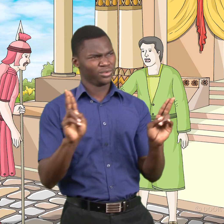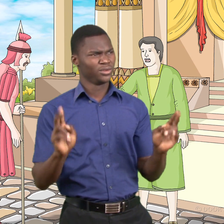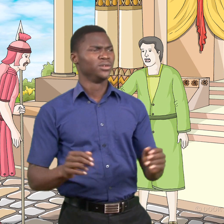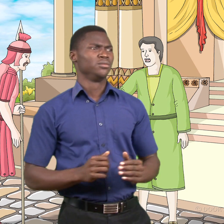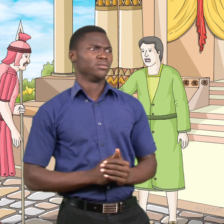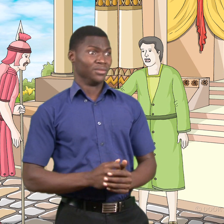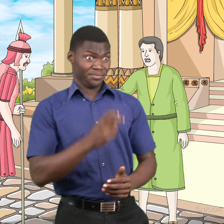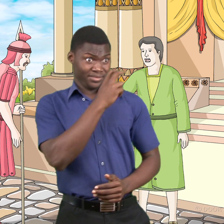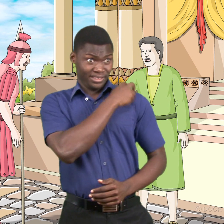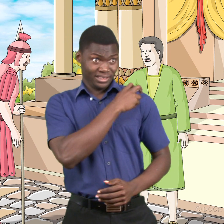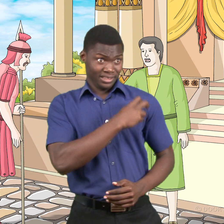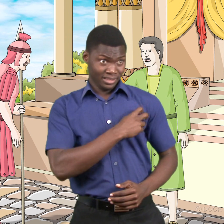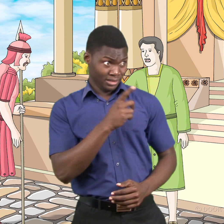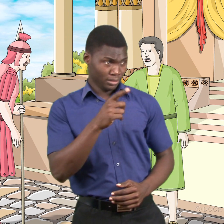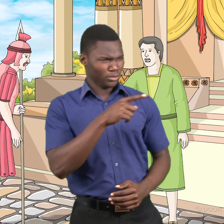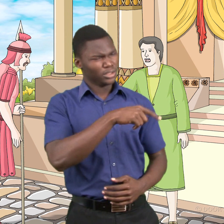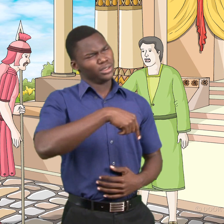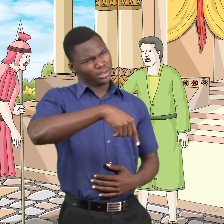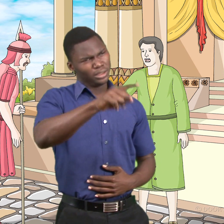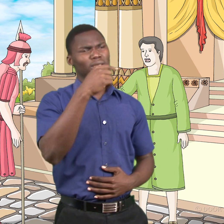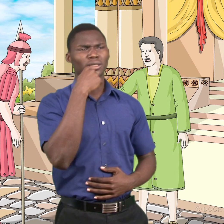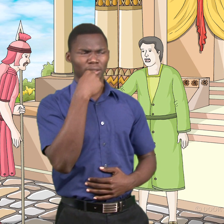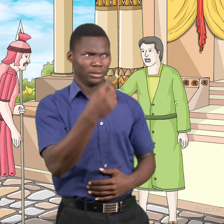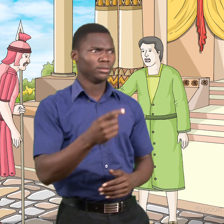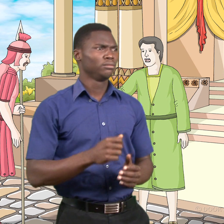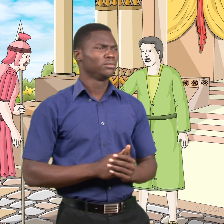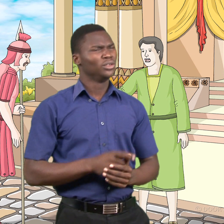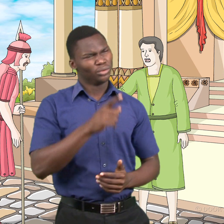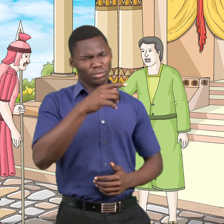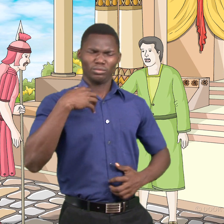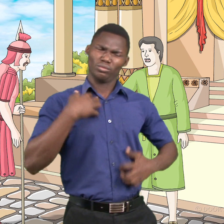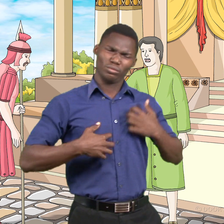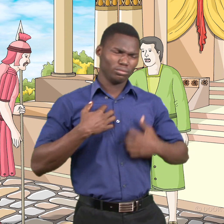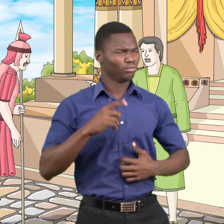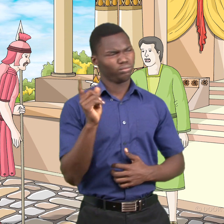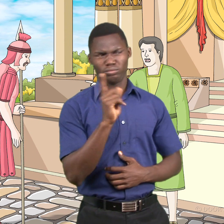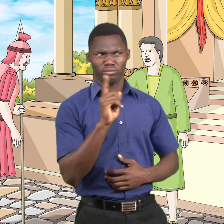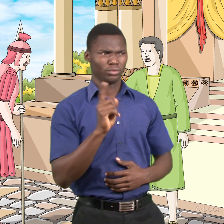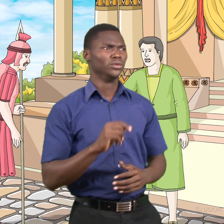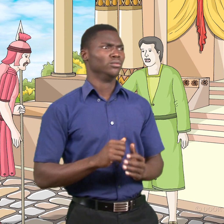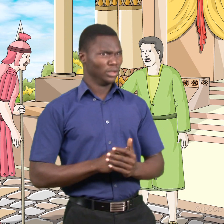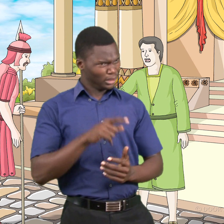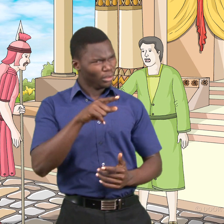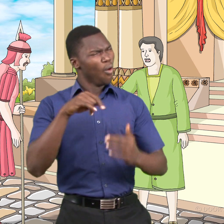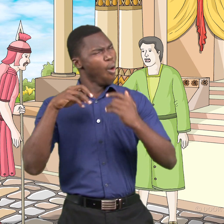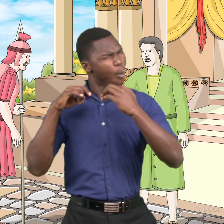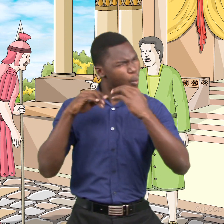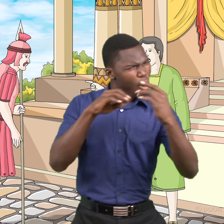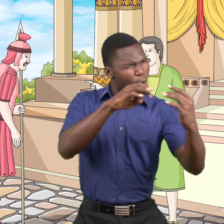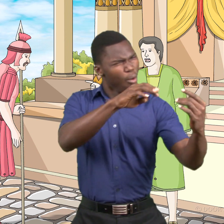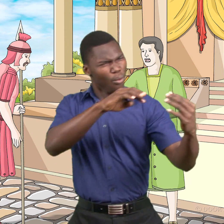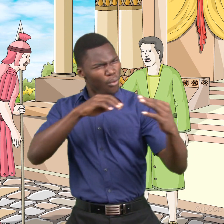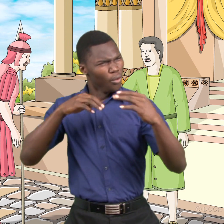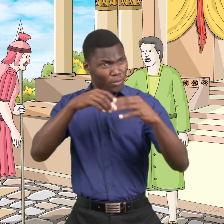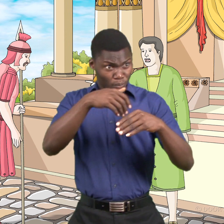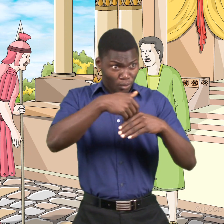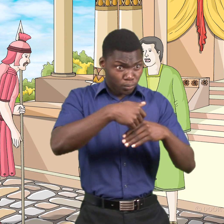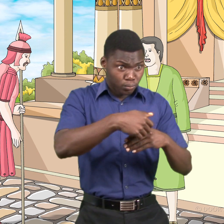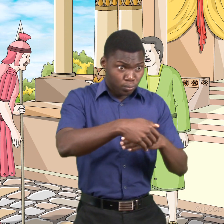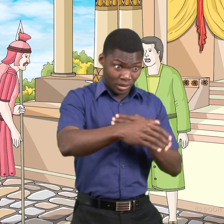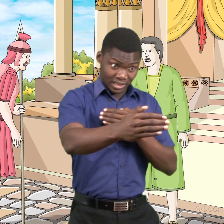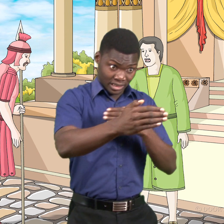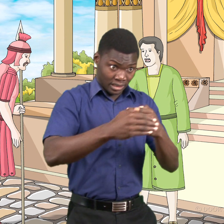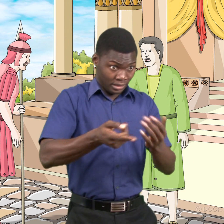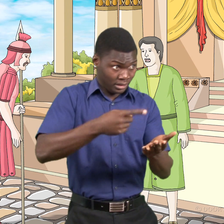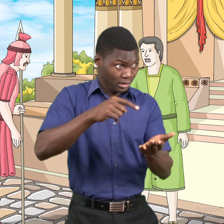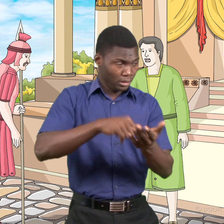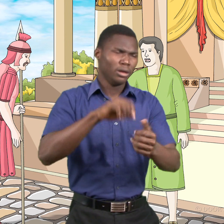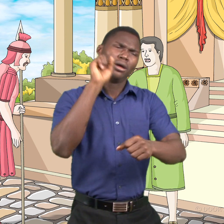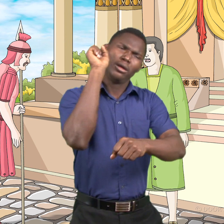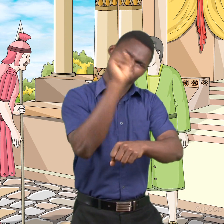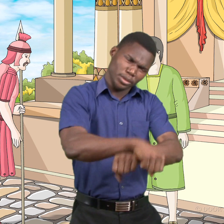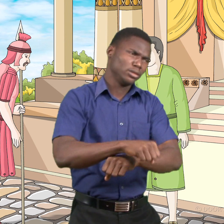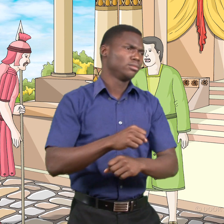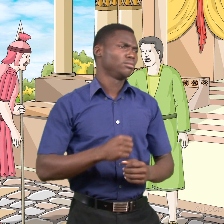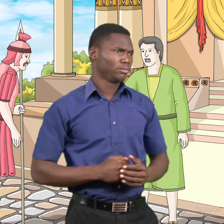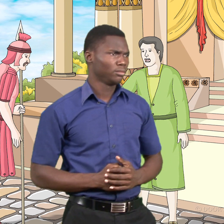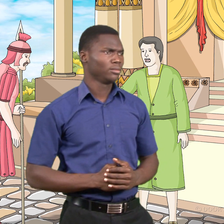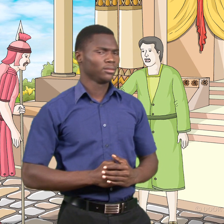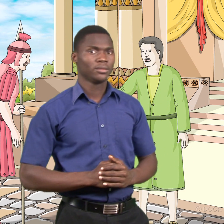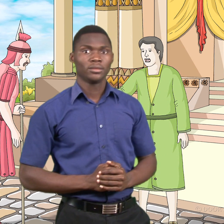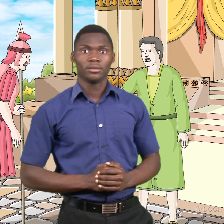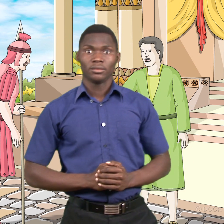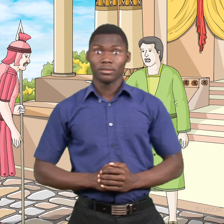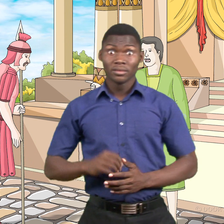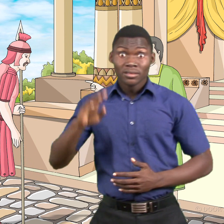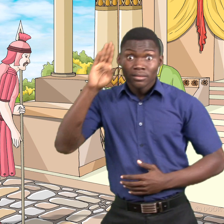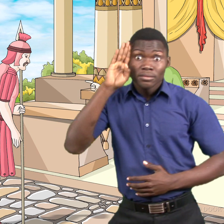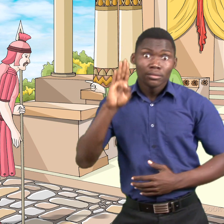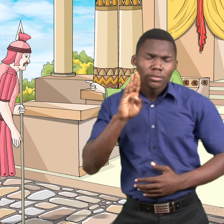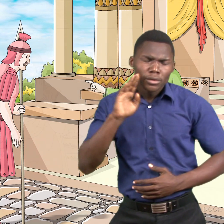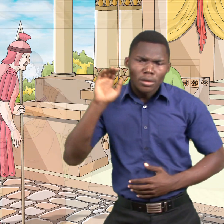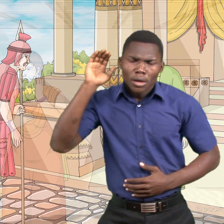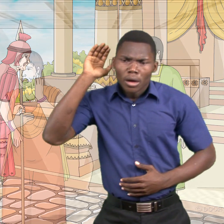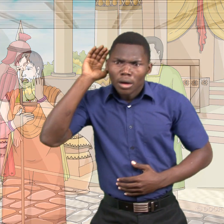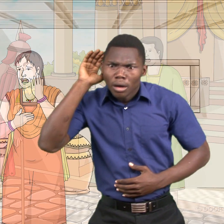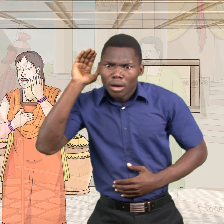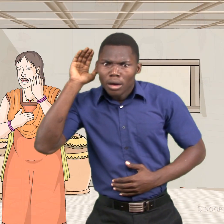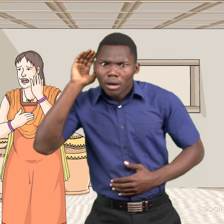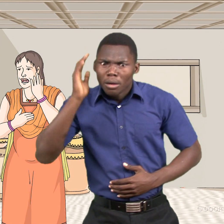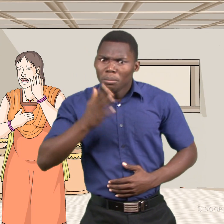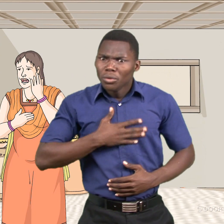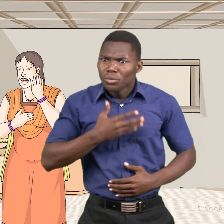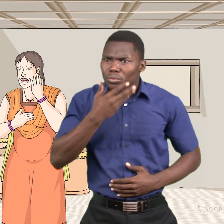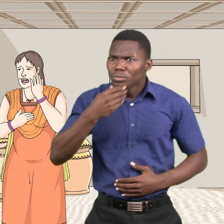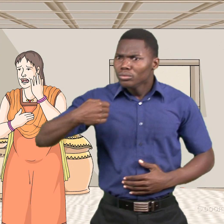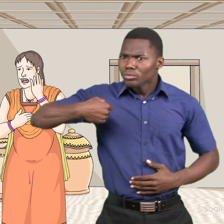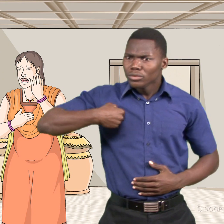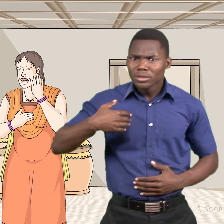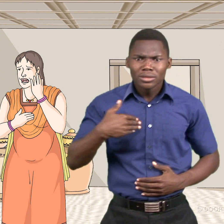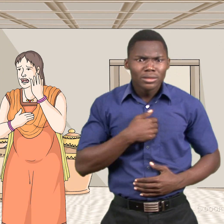Strengthen your attack against the city and demolish it.’ Encourage him with these words.”